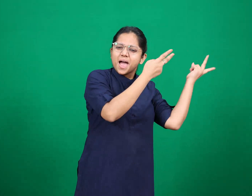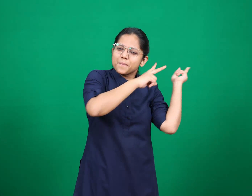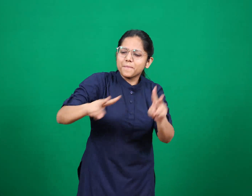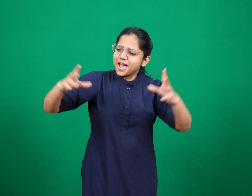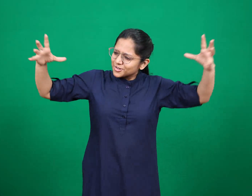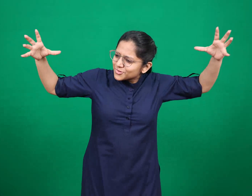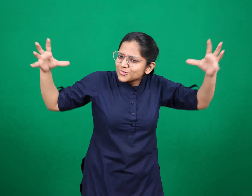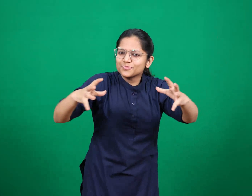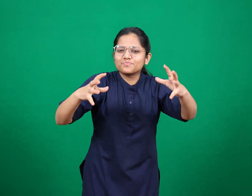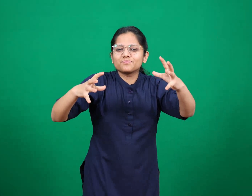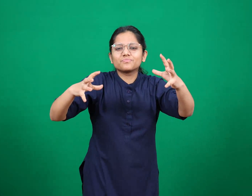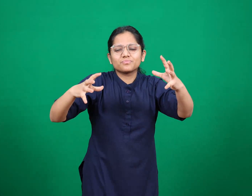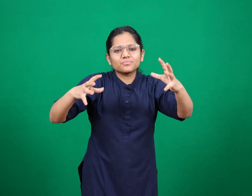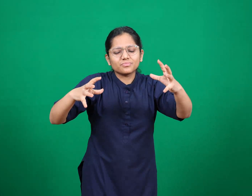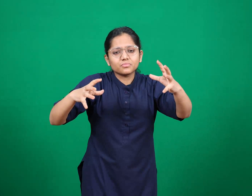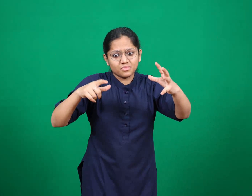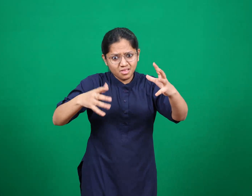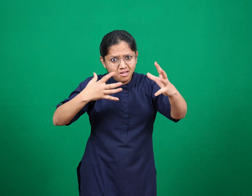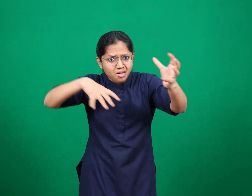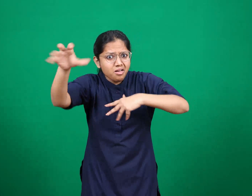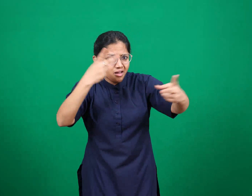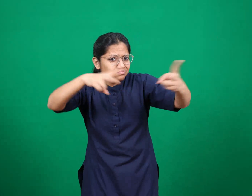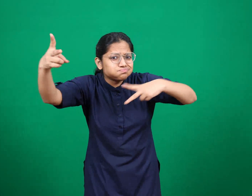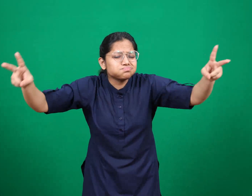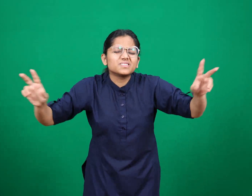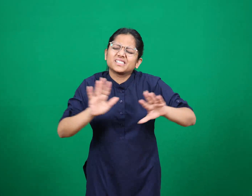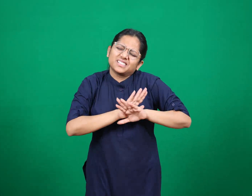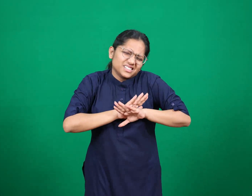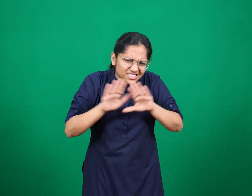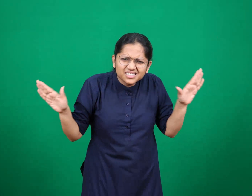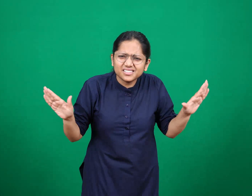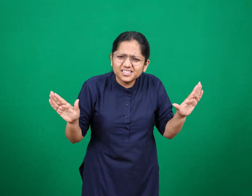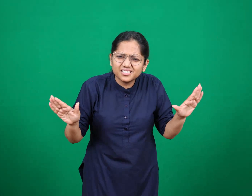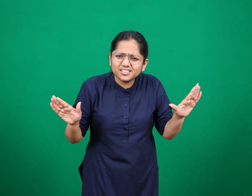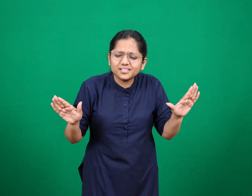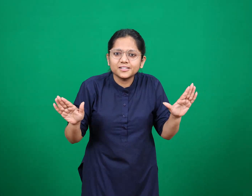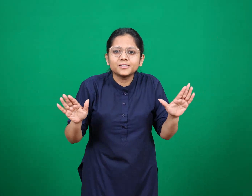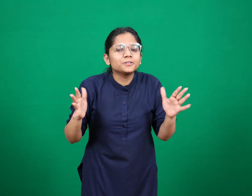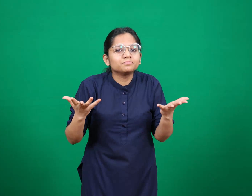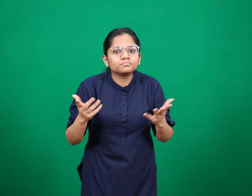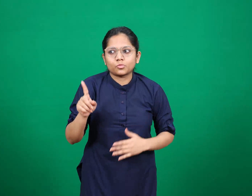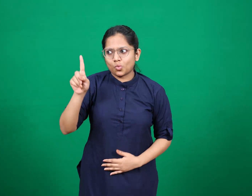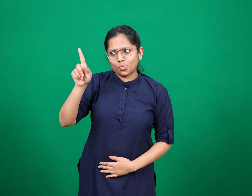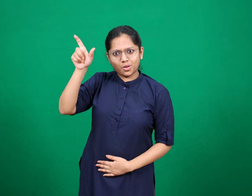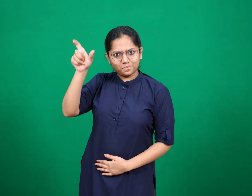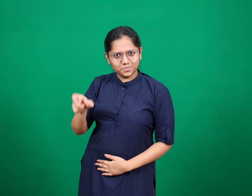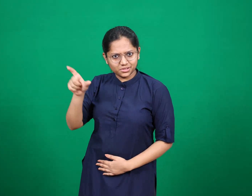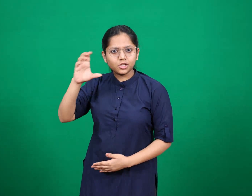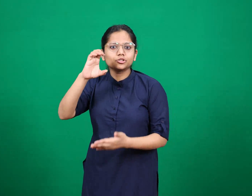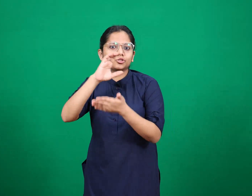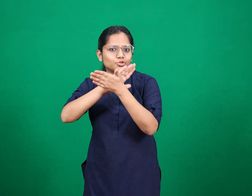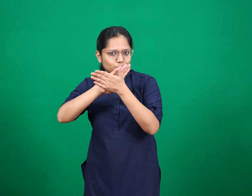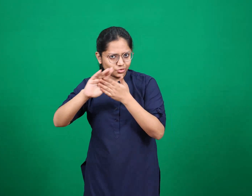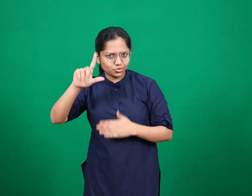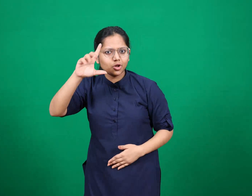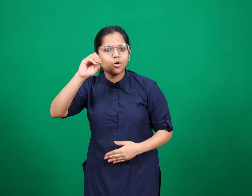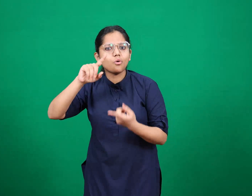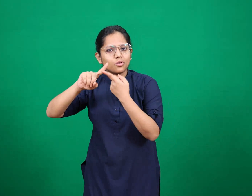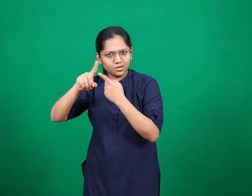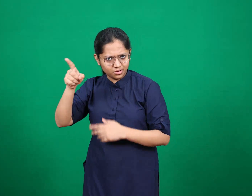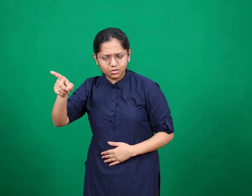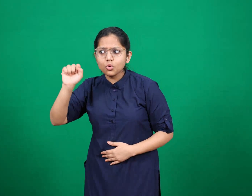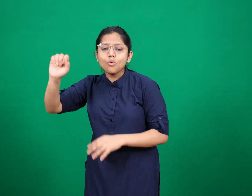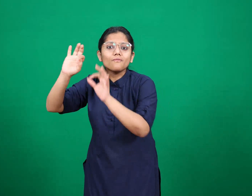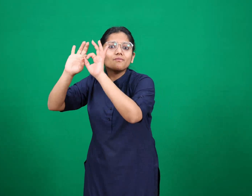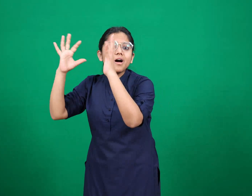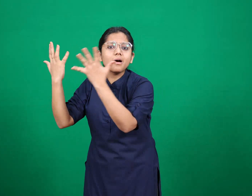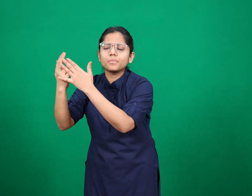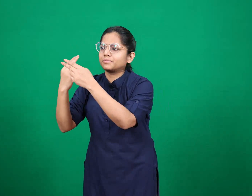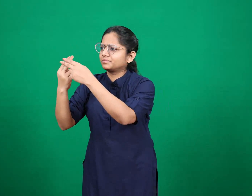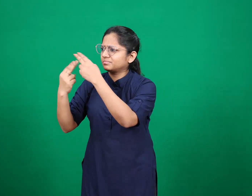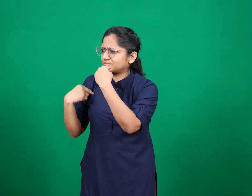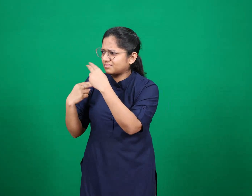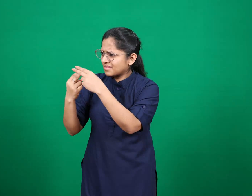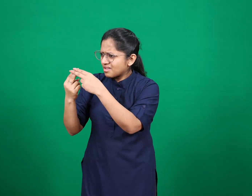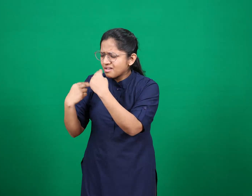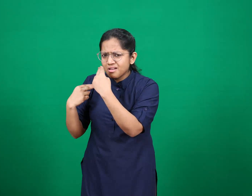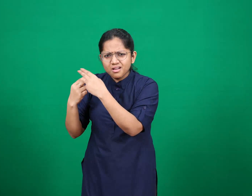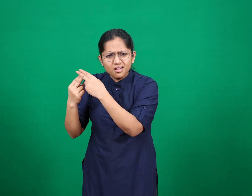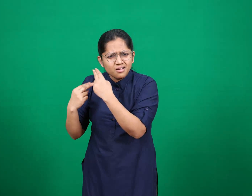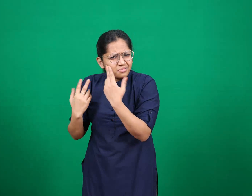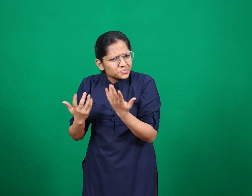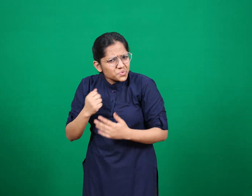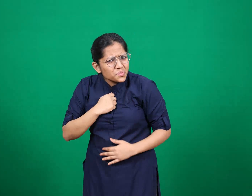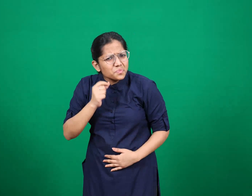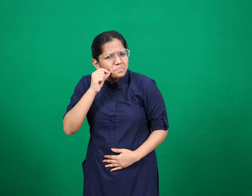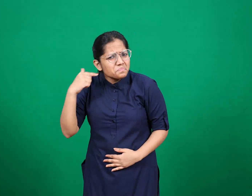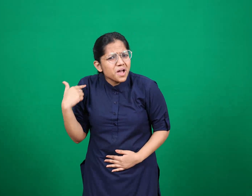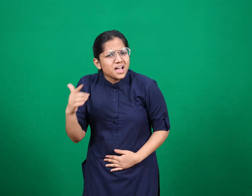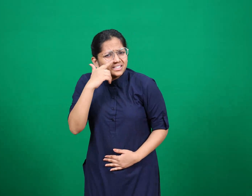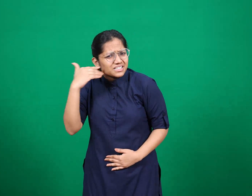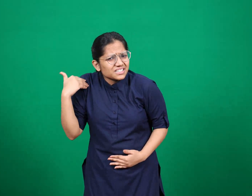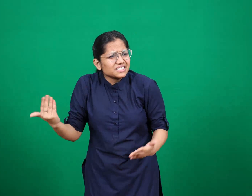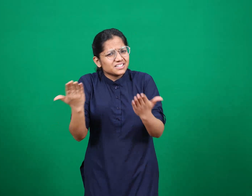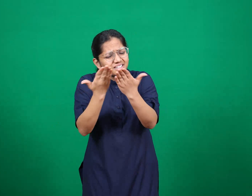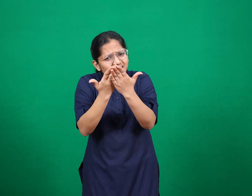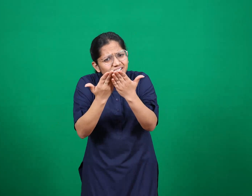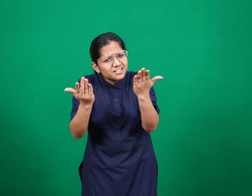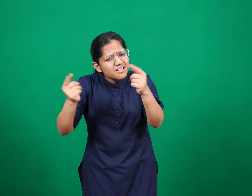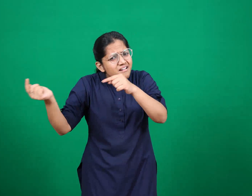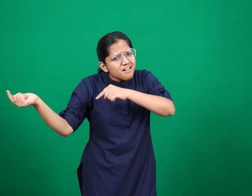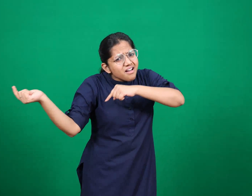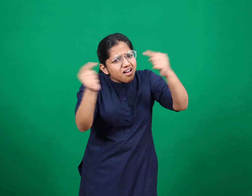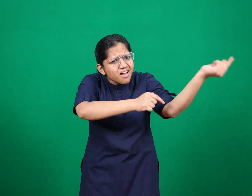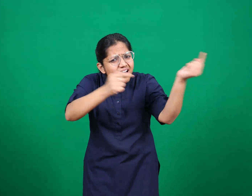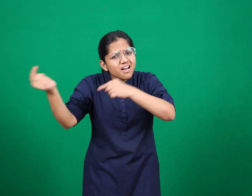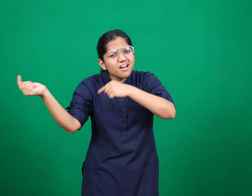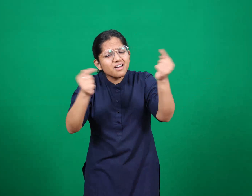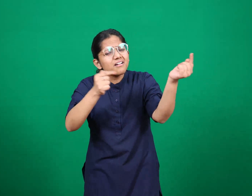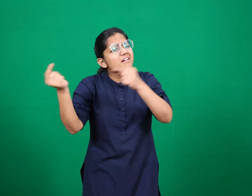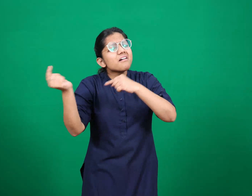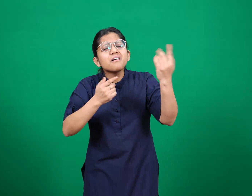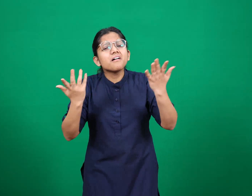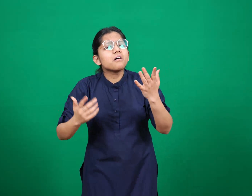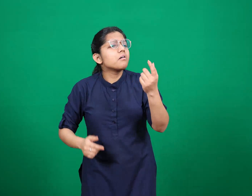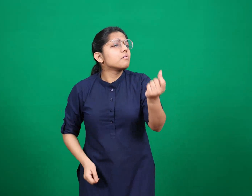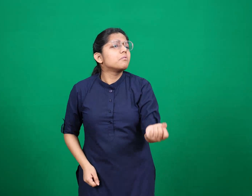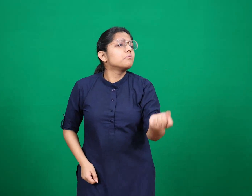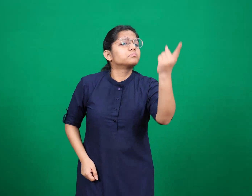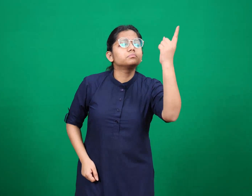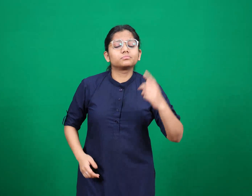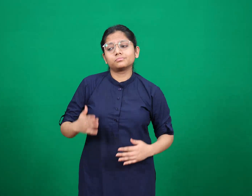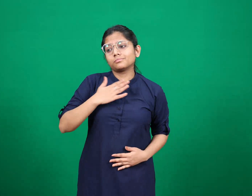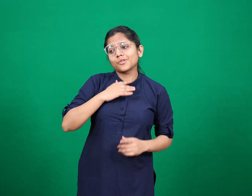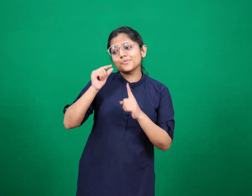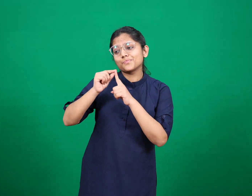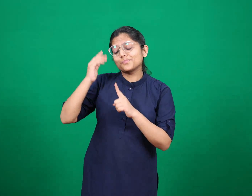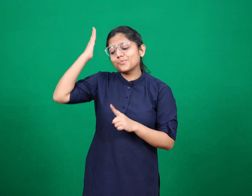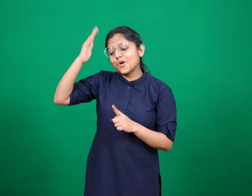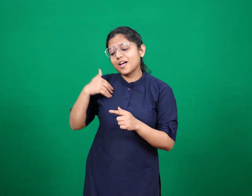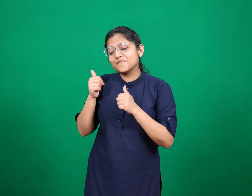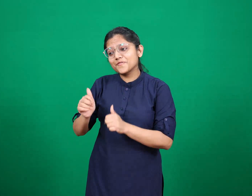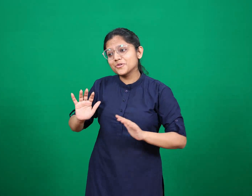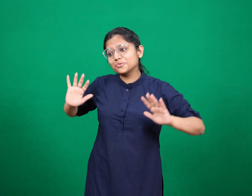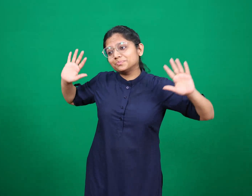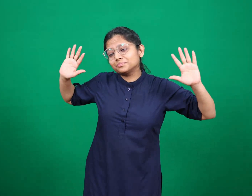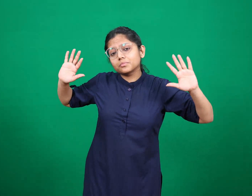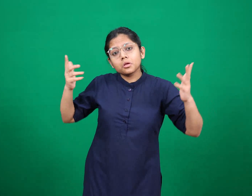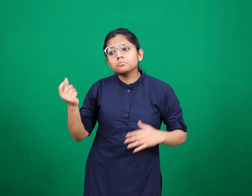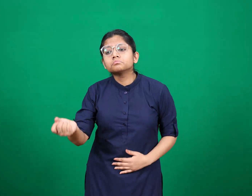My brothers, some from Chloe's household have informed me that there are quarrels among you.